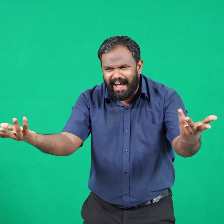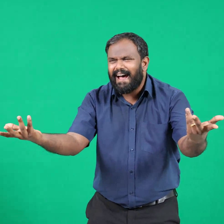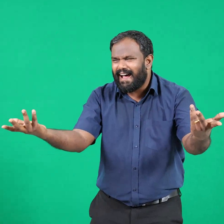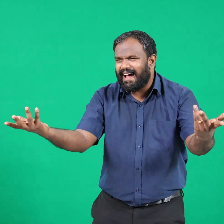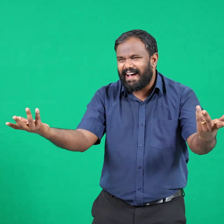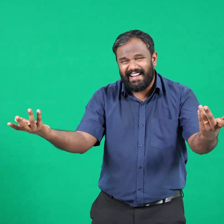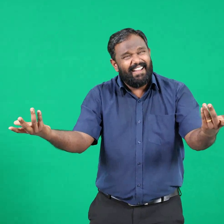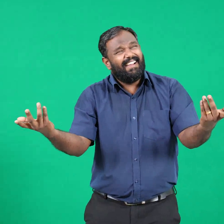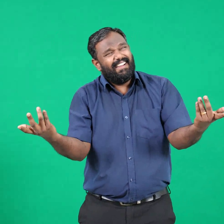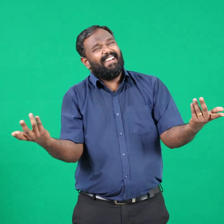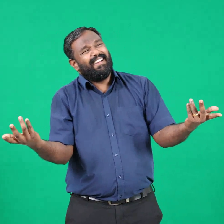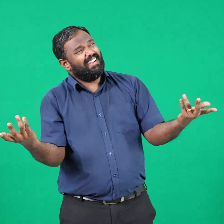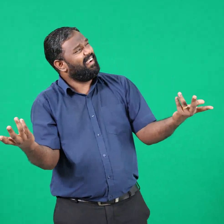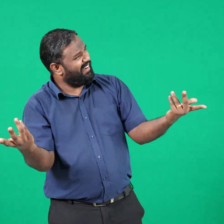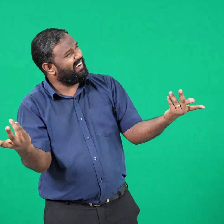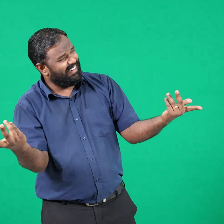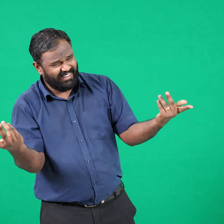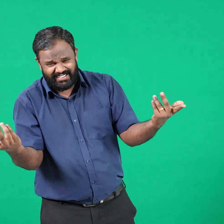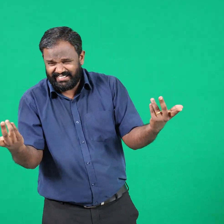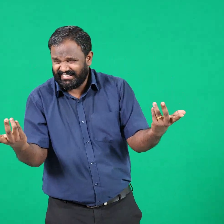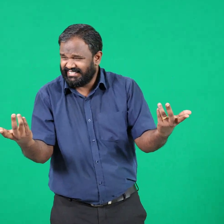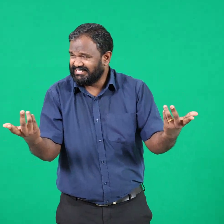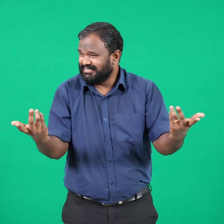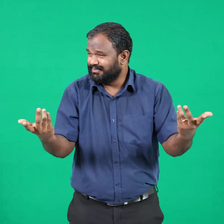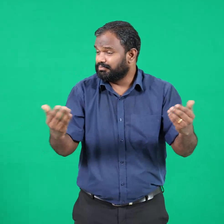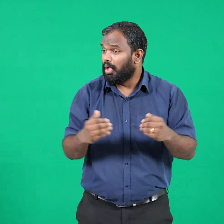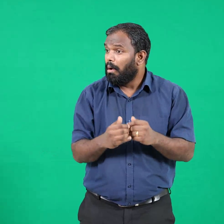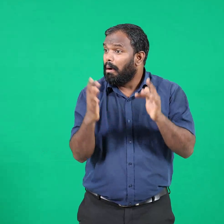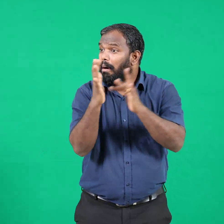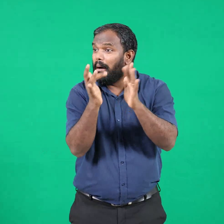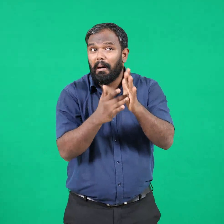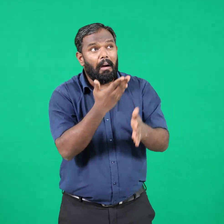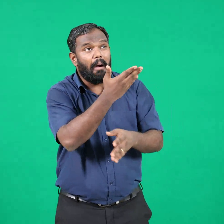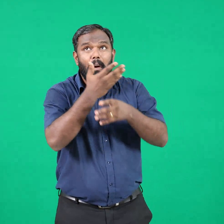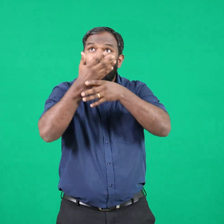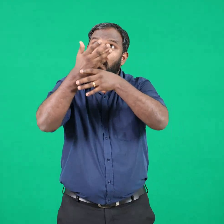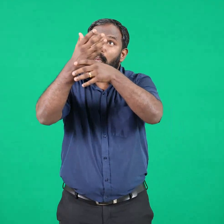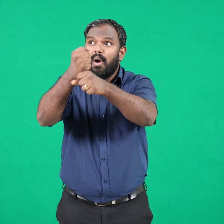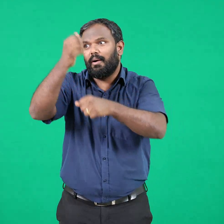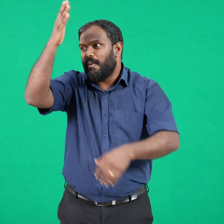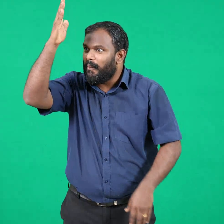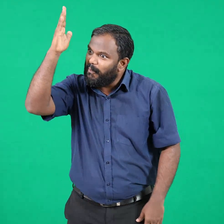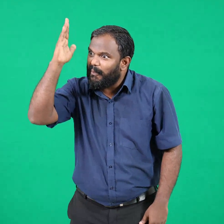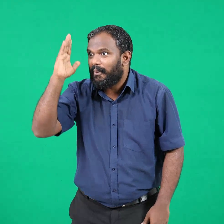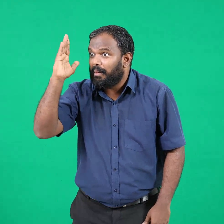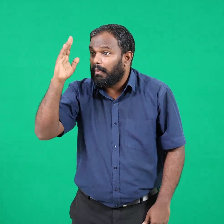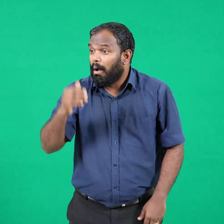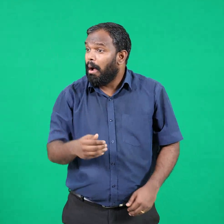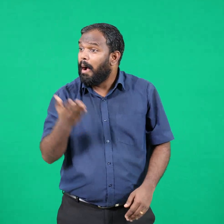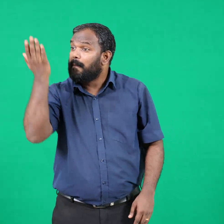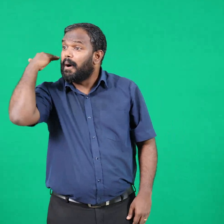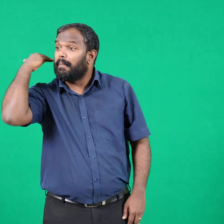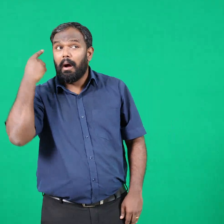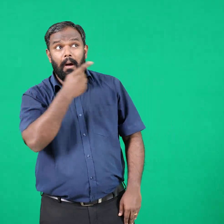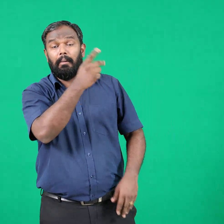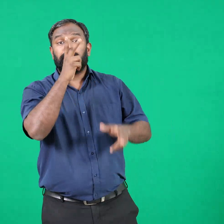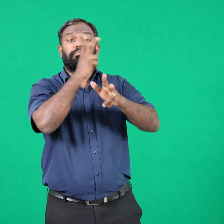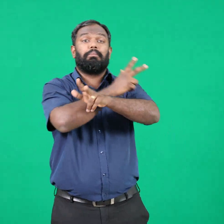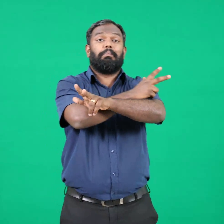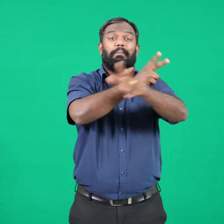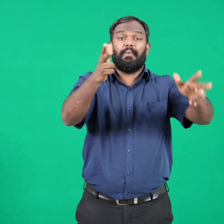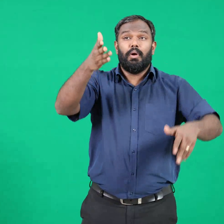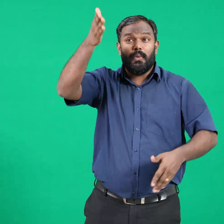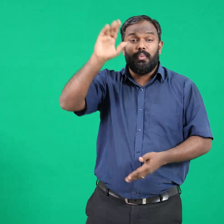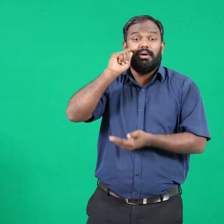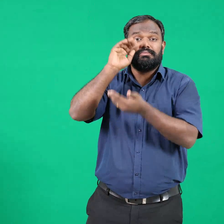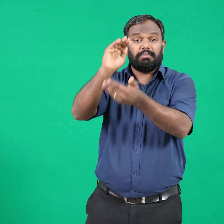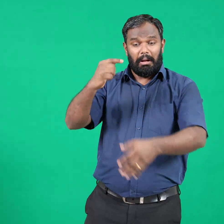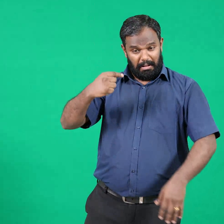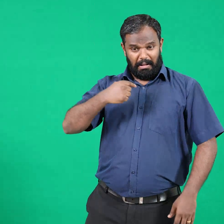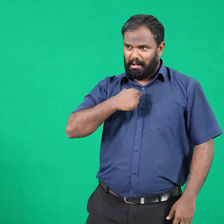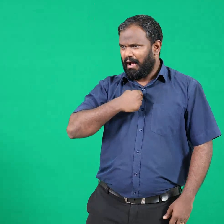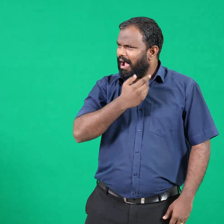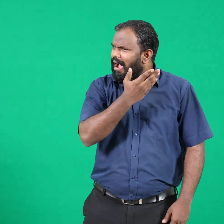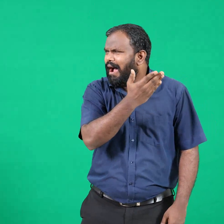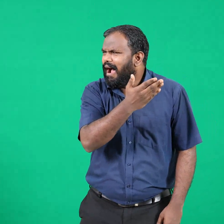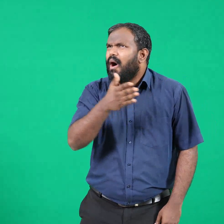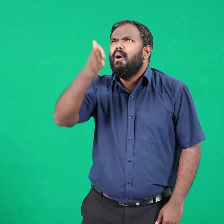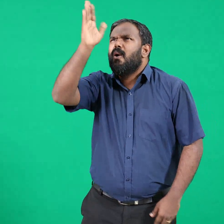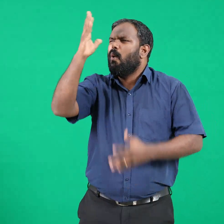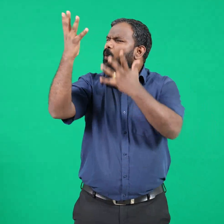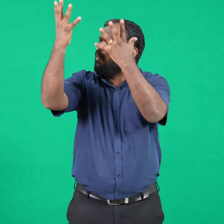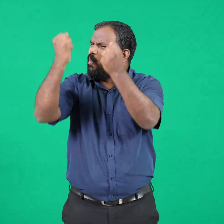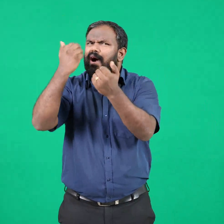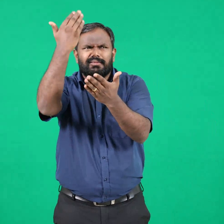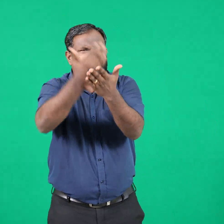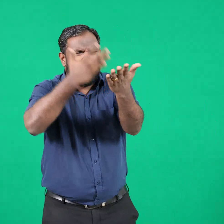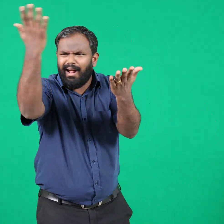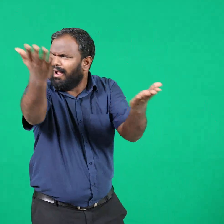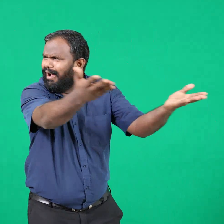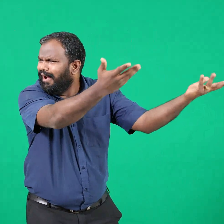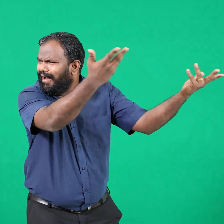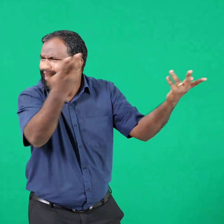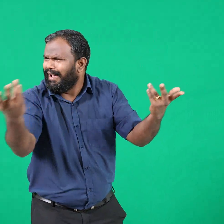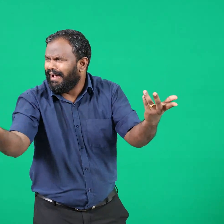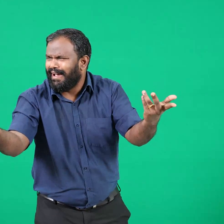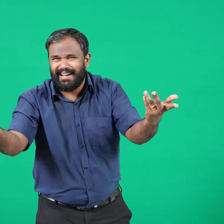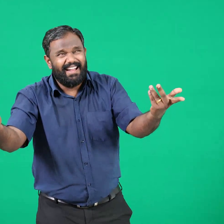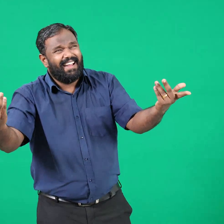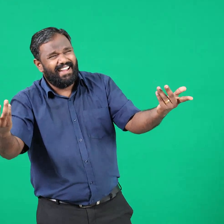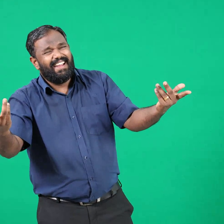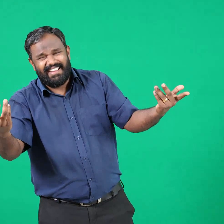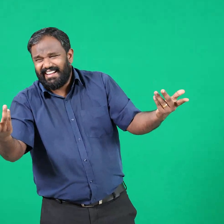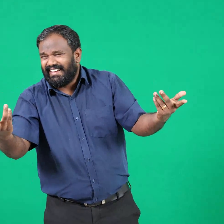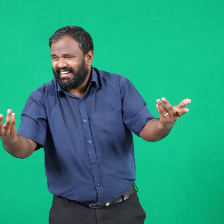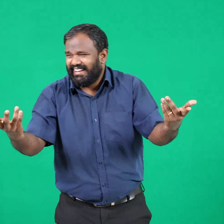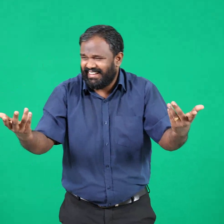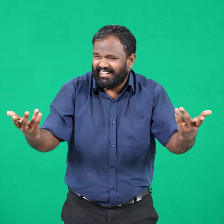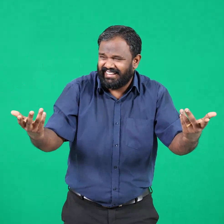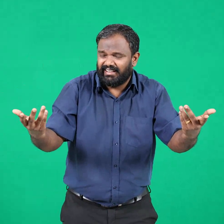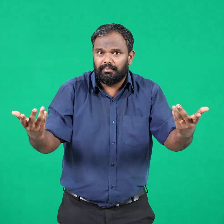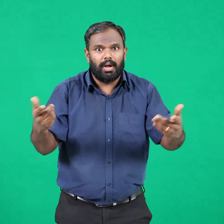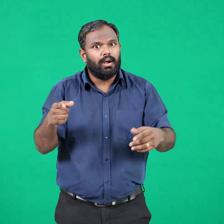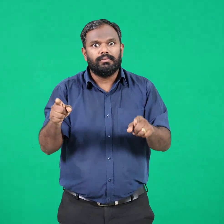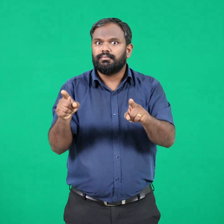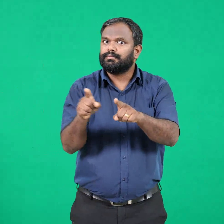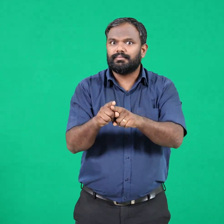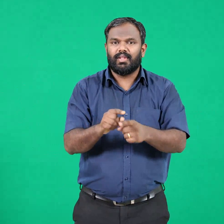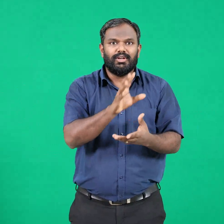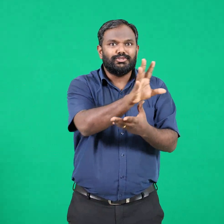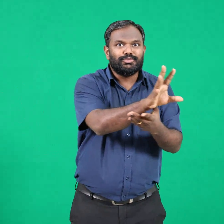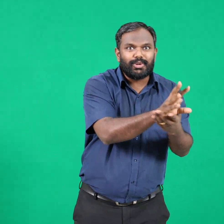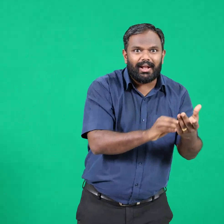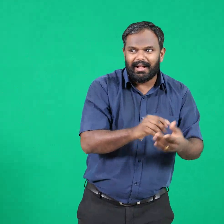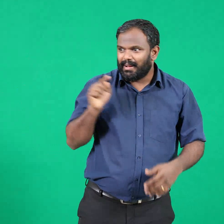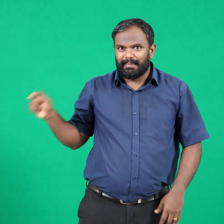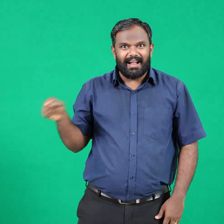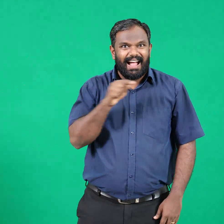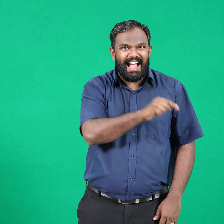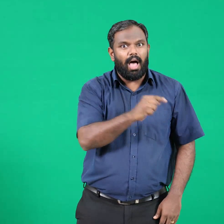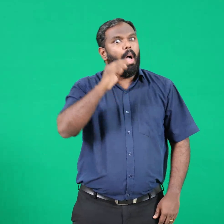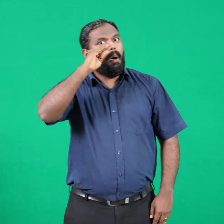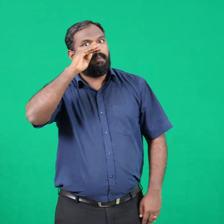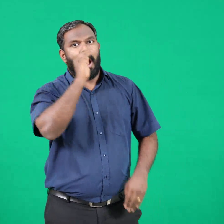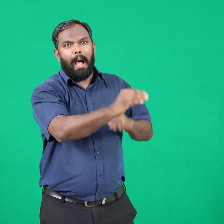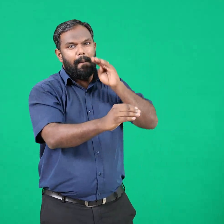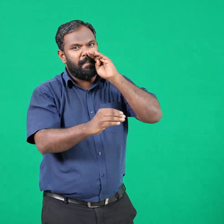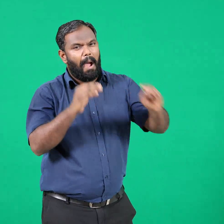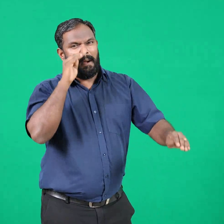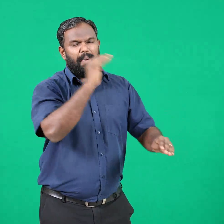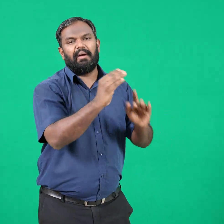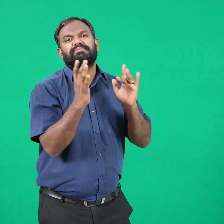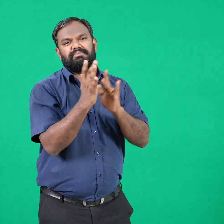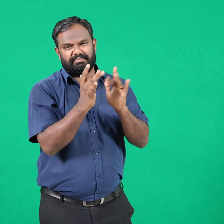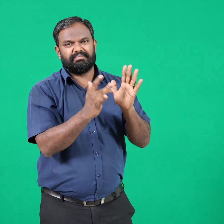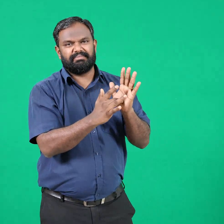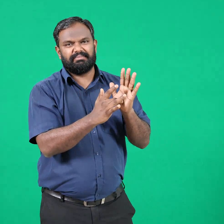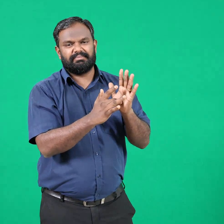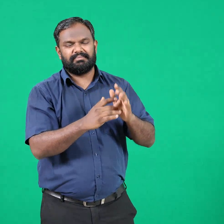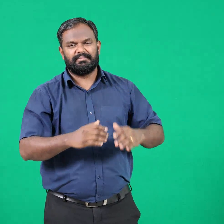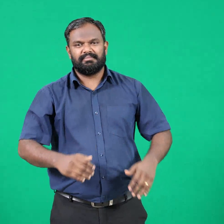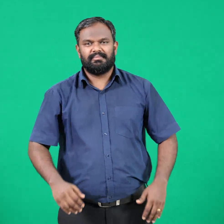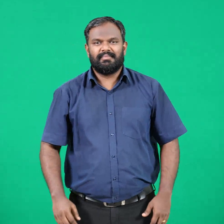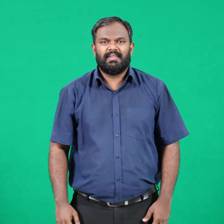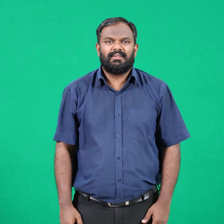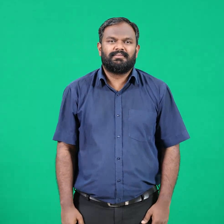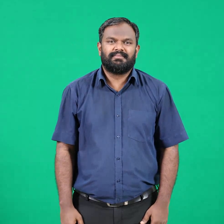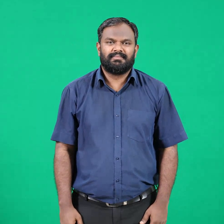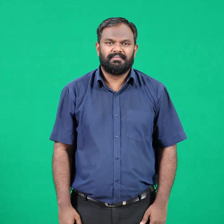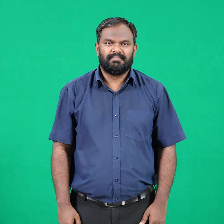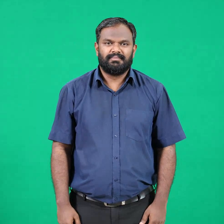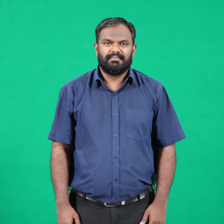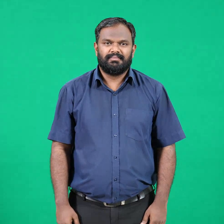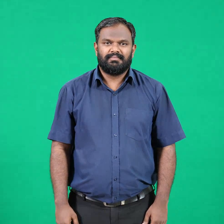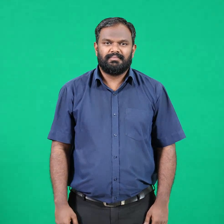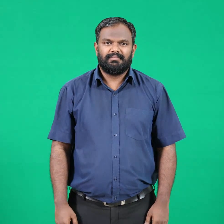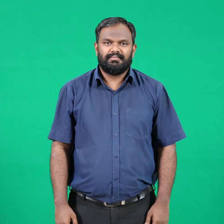For He said, ' I am the Son of God.'" In the same way, even the robbers who were crucified with Him berated Him.